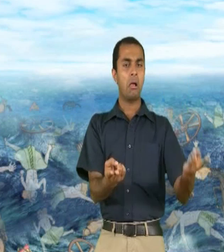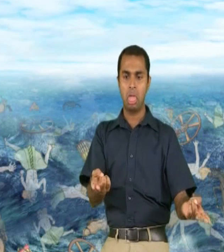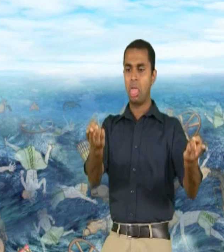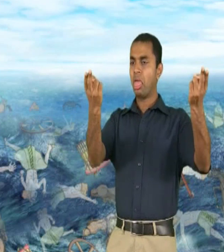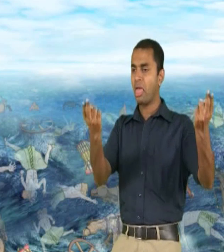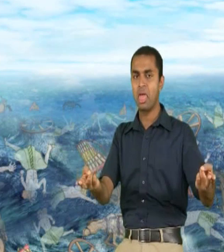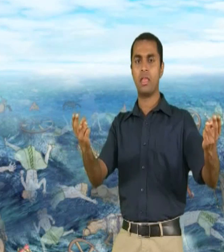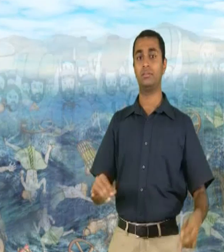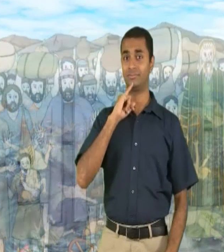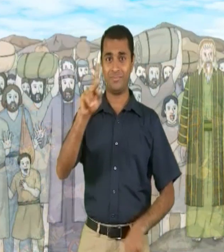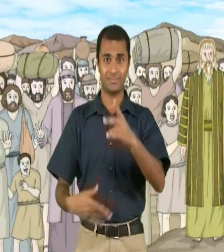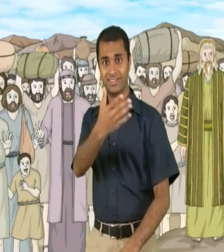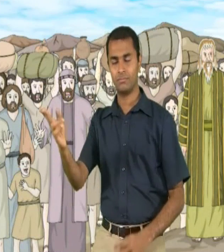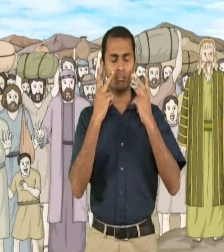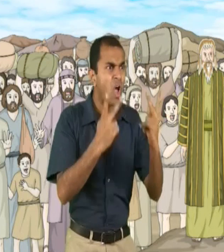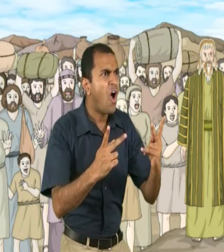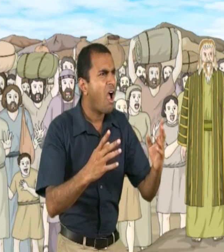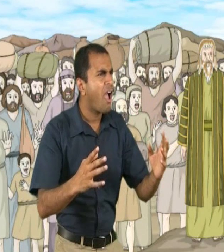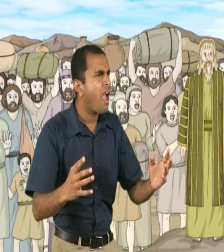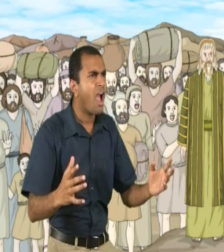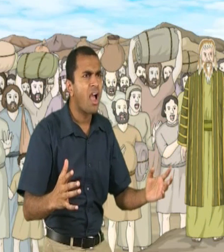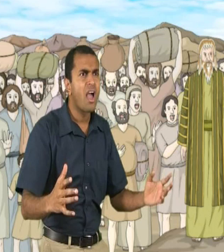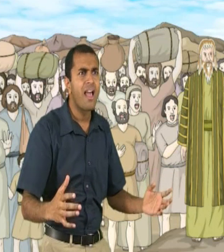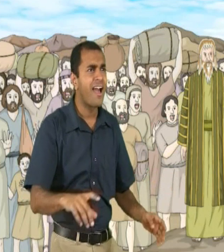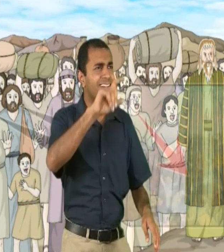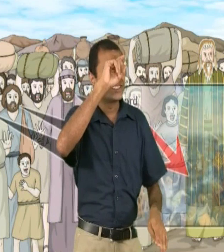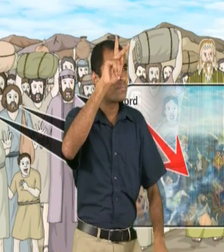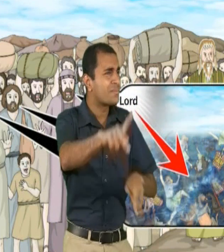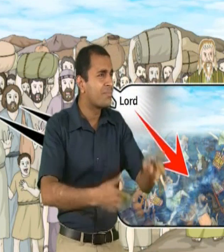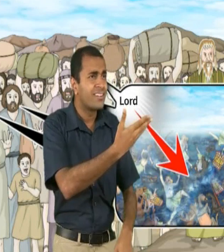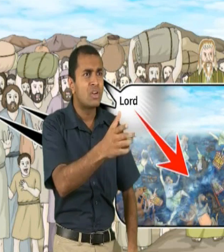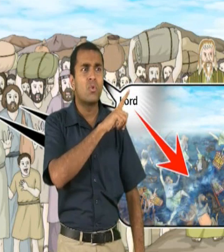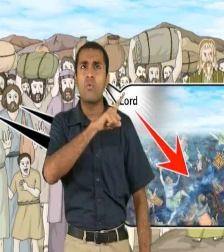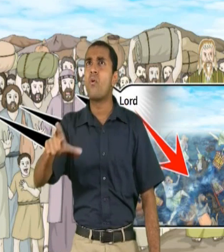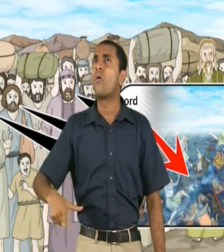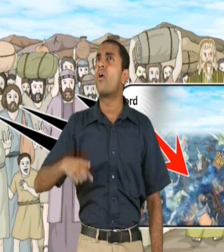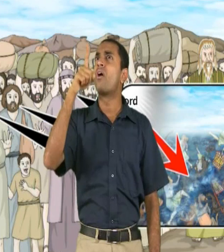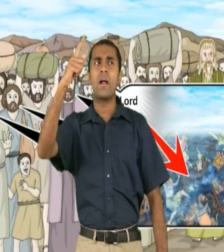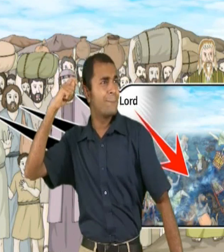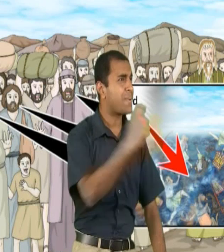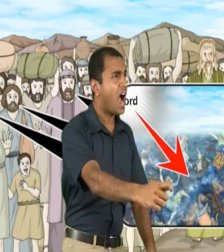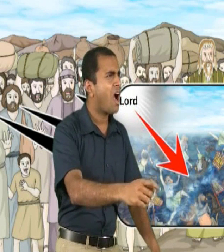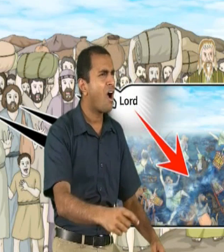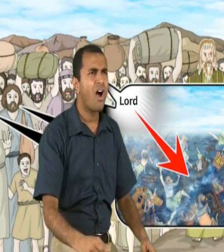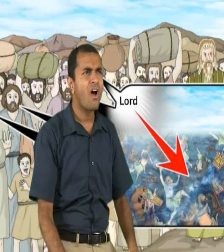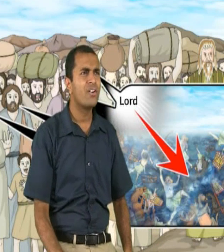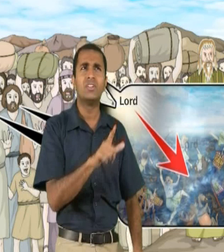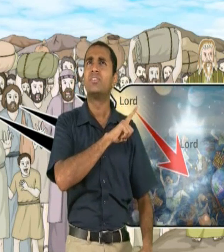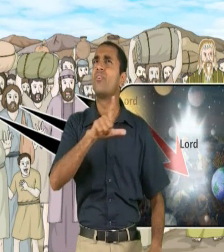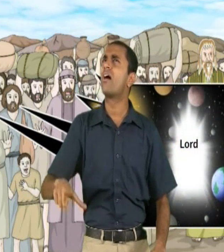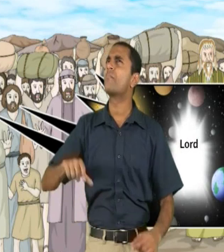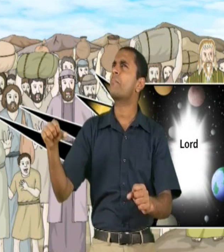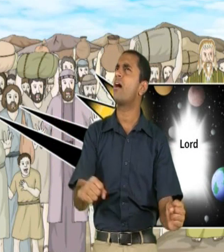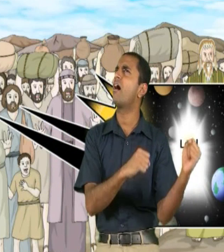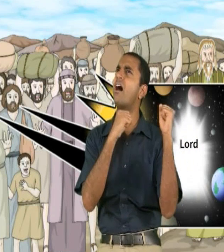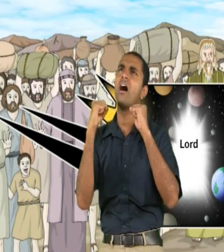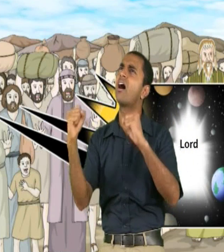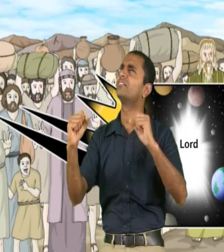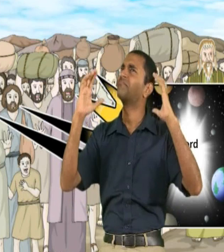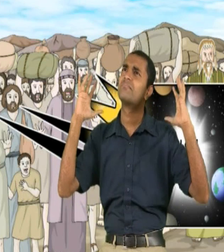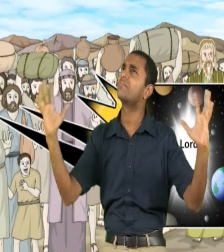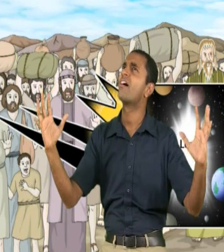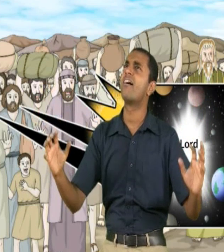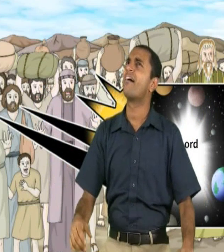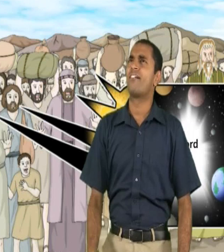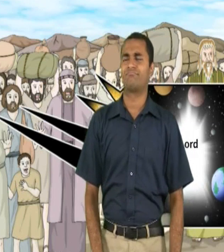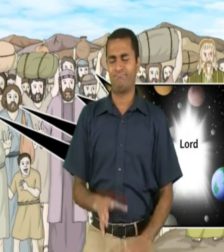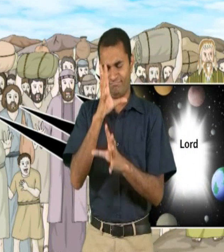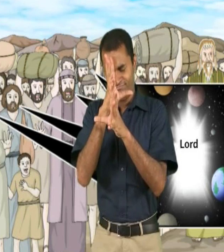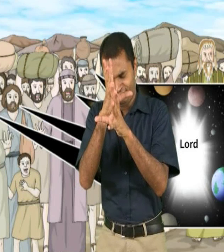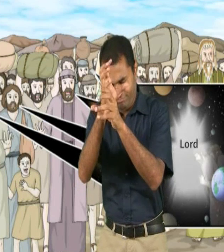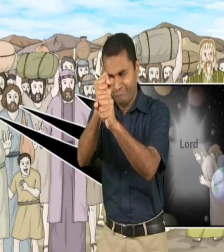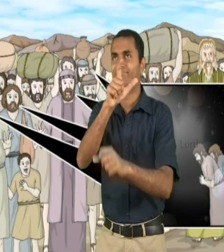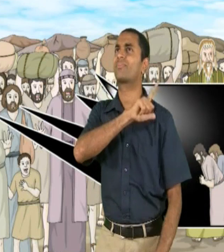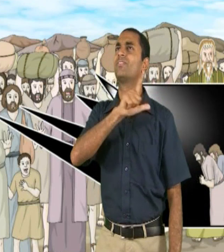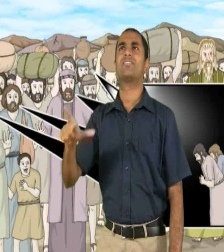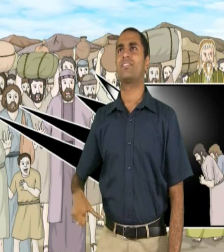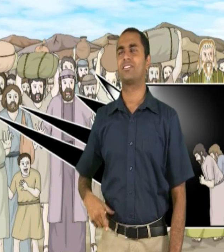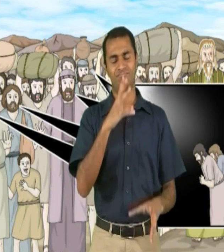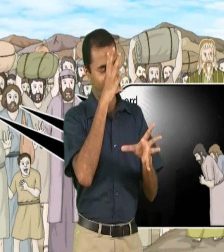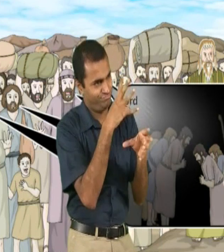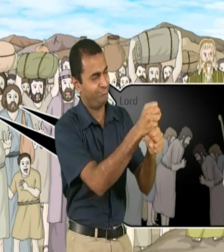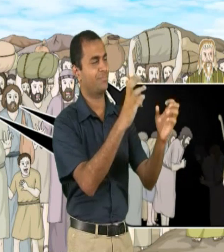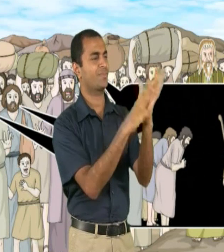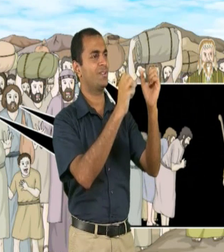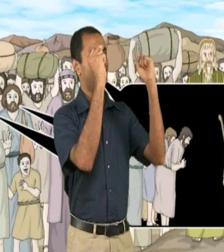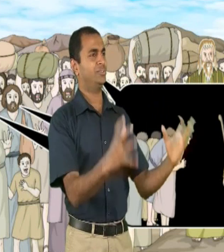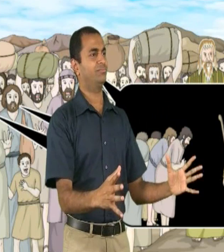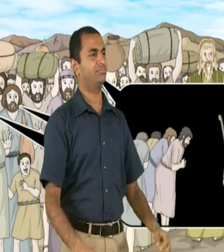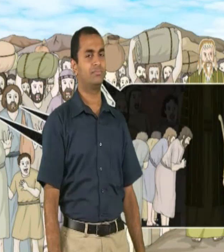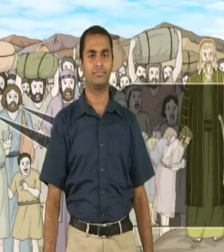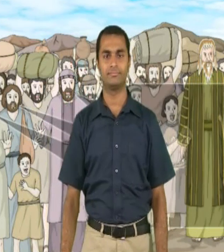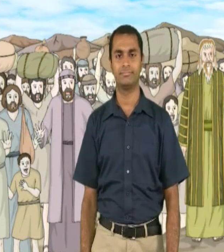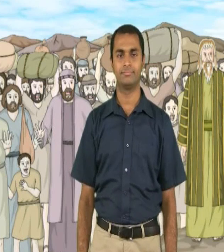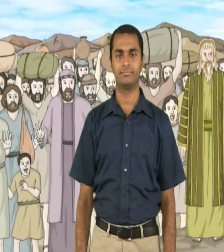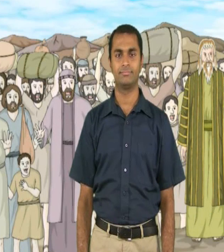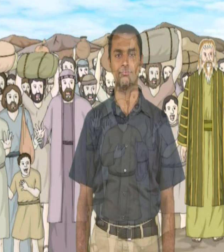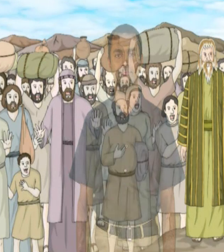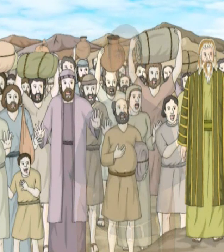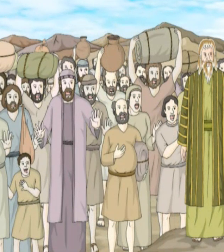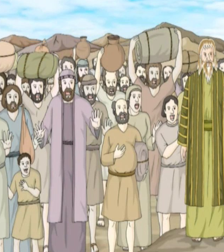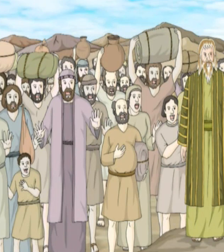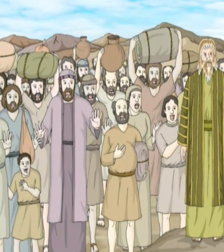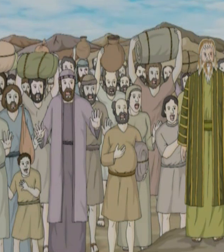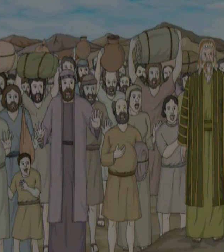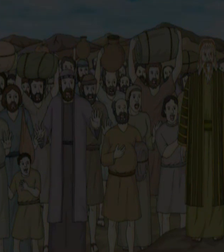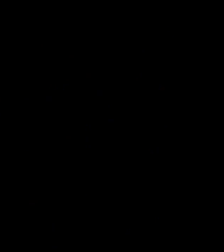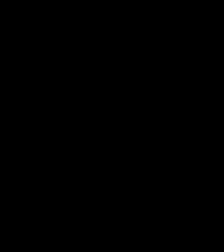When Israel saw the great power that the LORD had exercised over the Egyptians, the people feared the LORD and believed in Him and in His servant Moses.